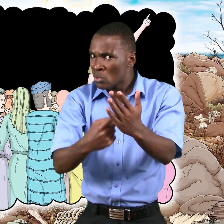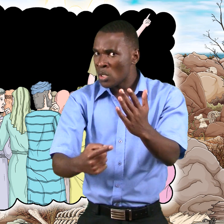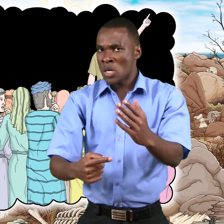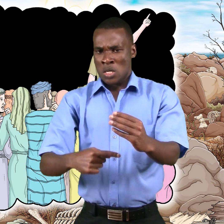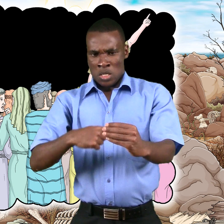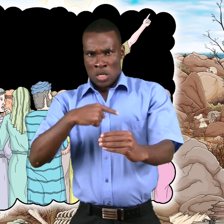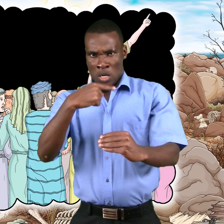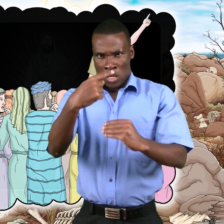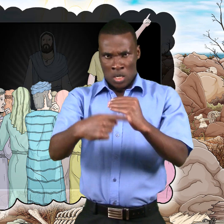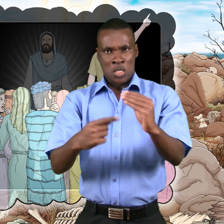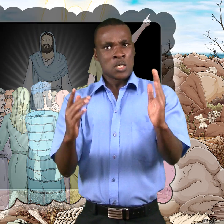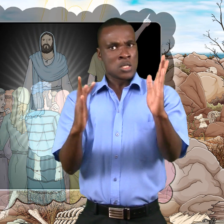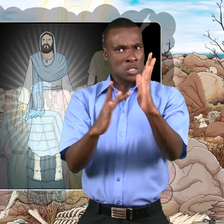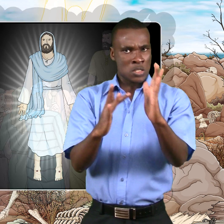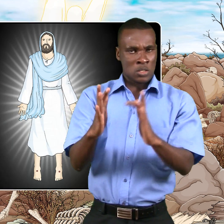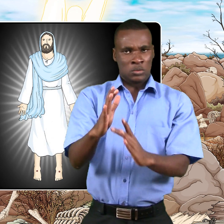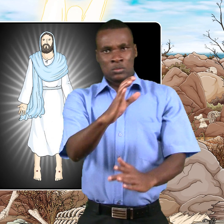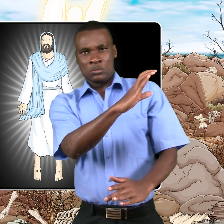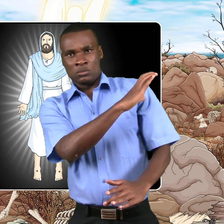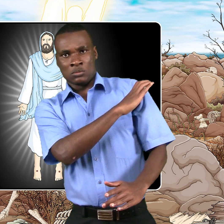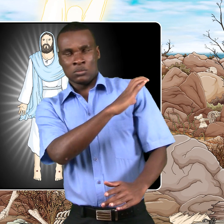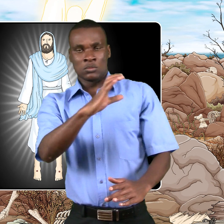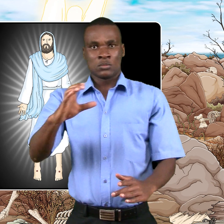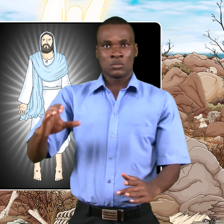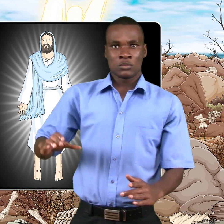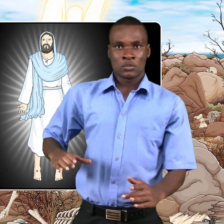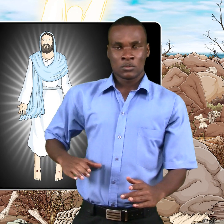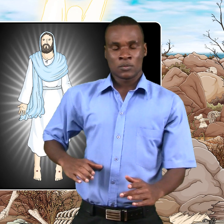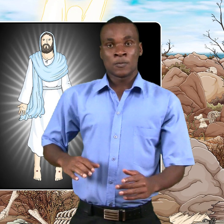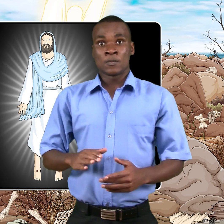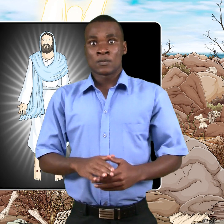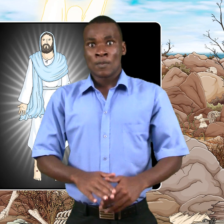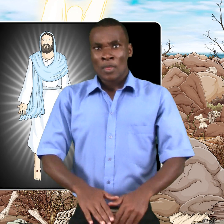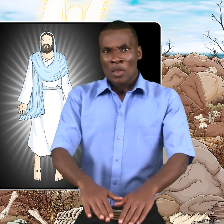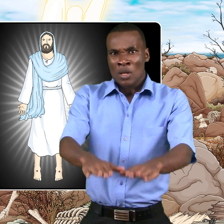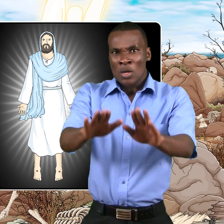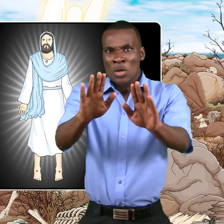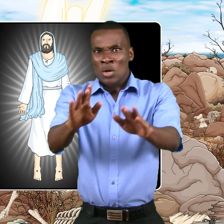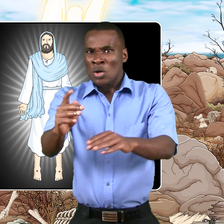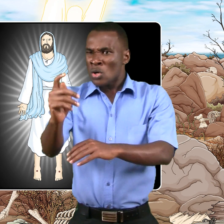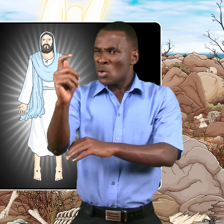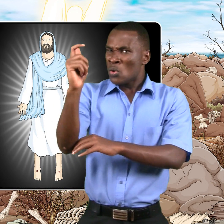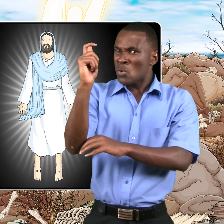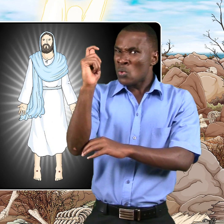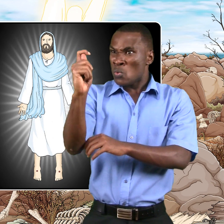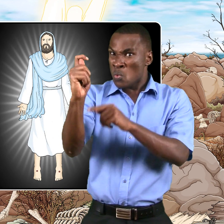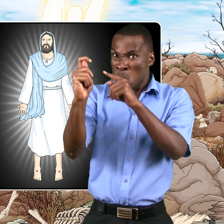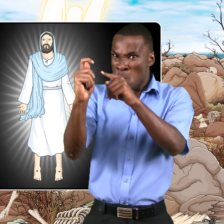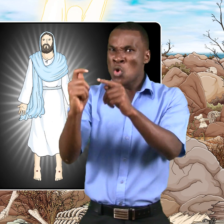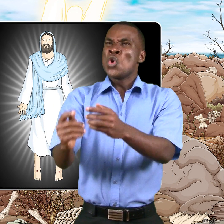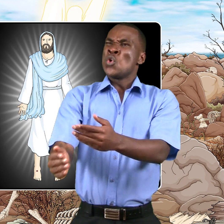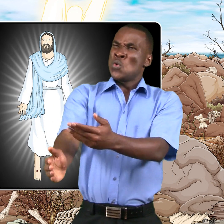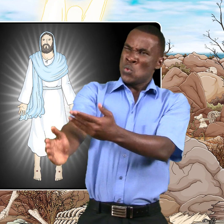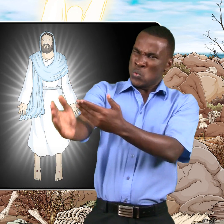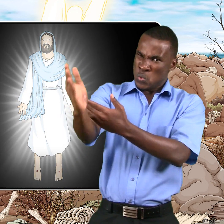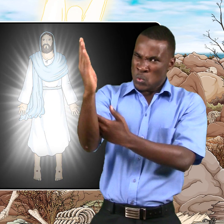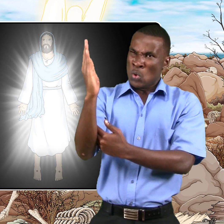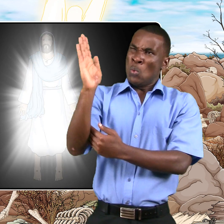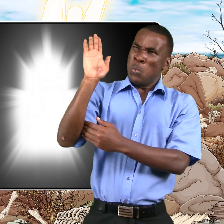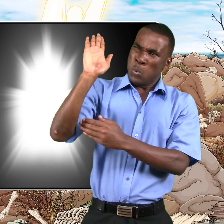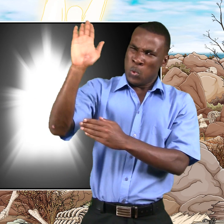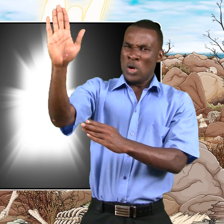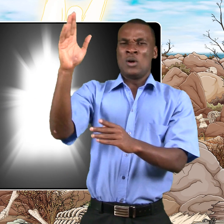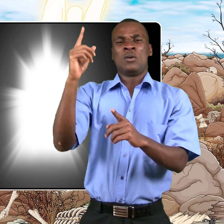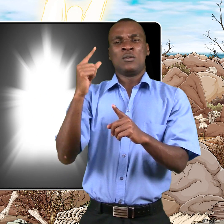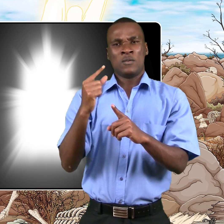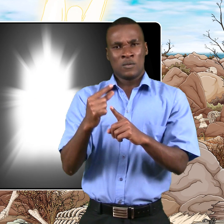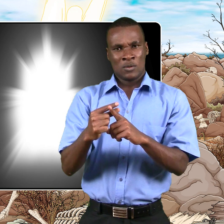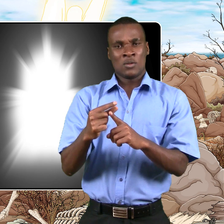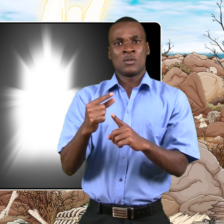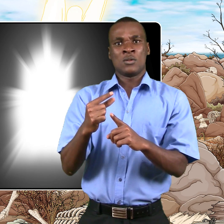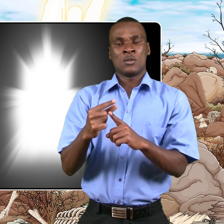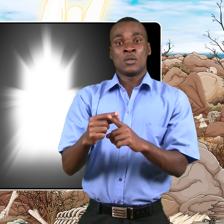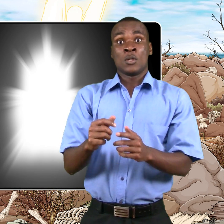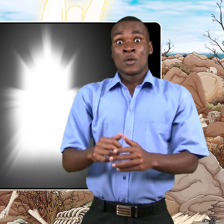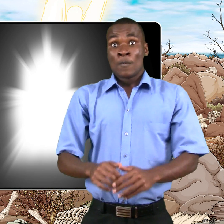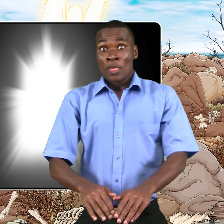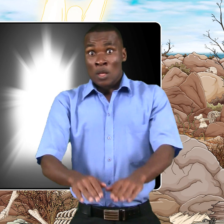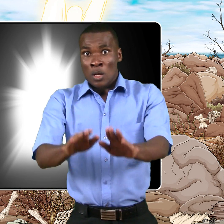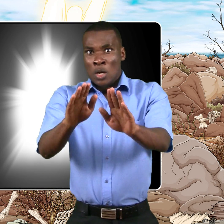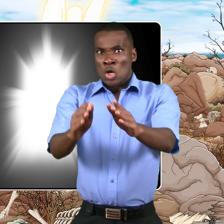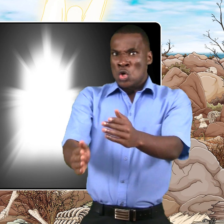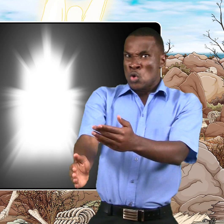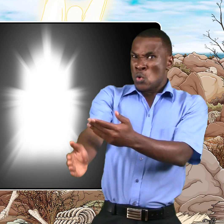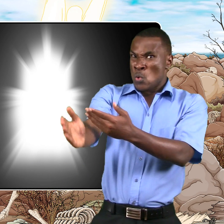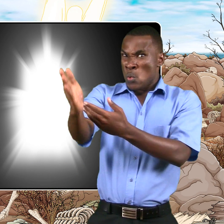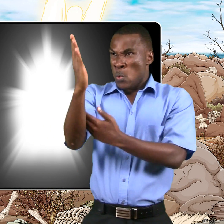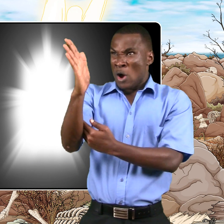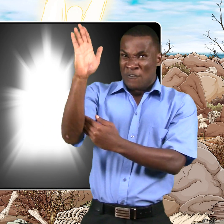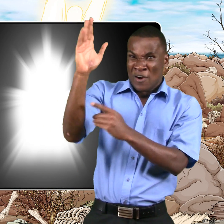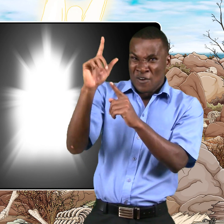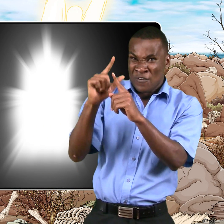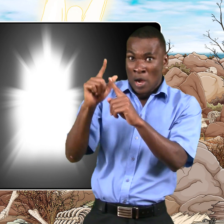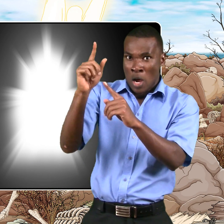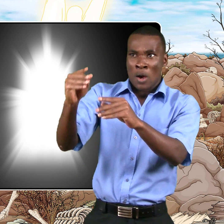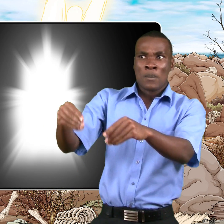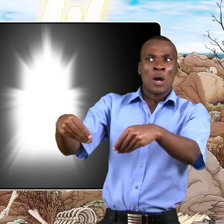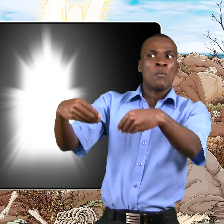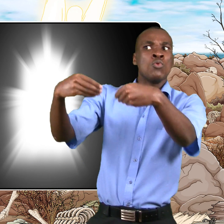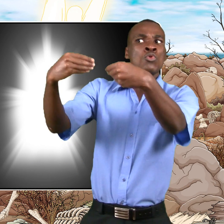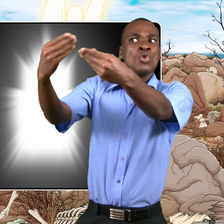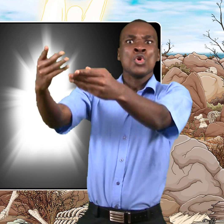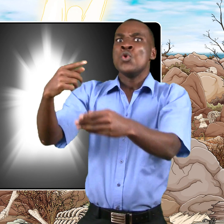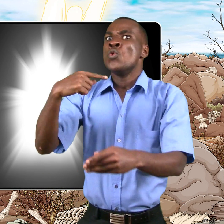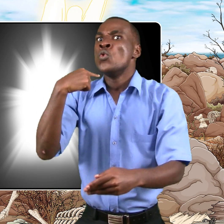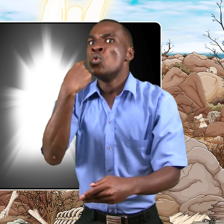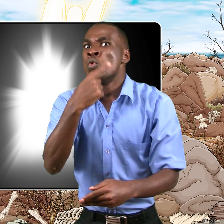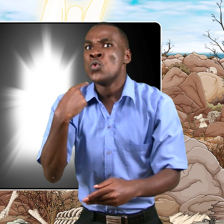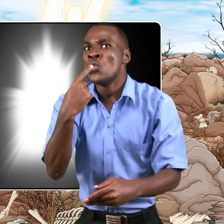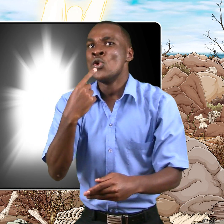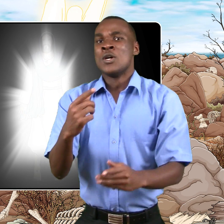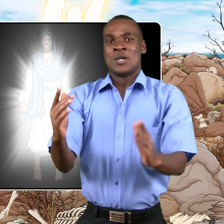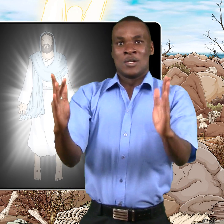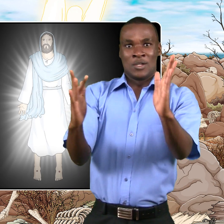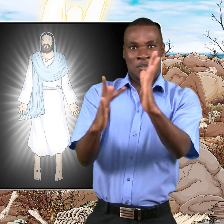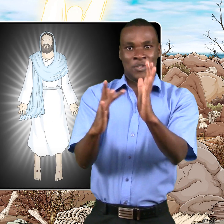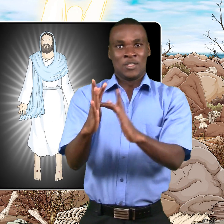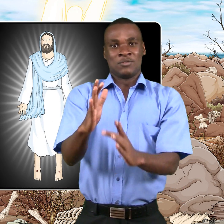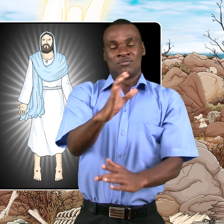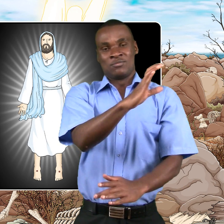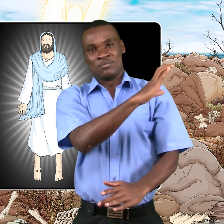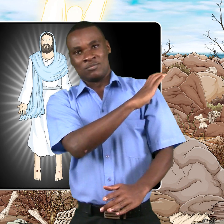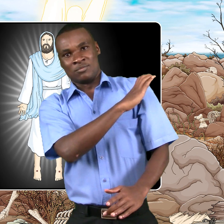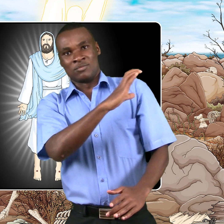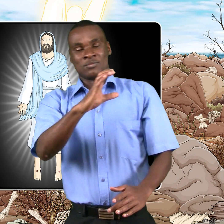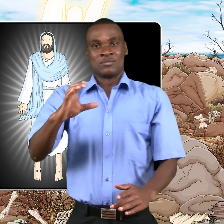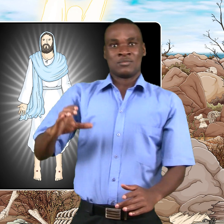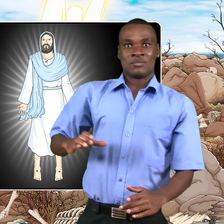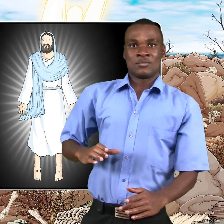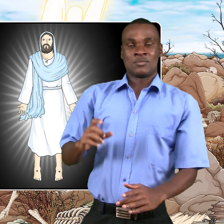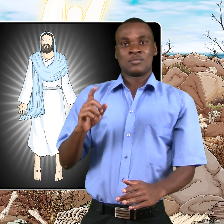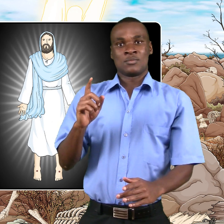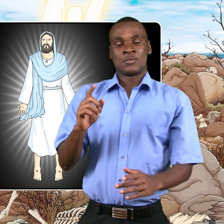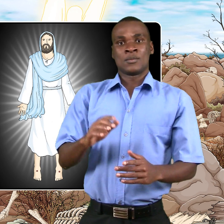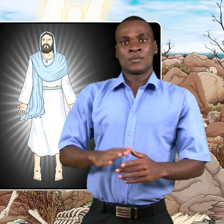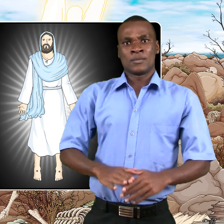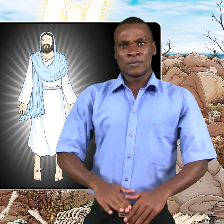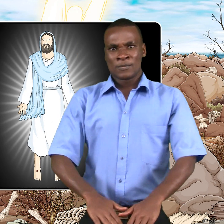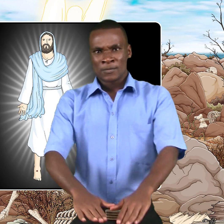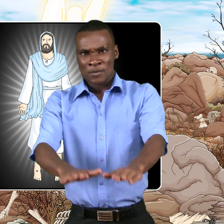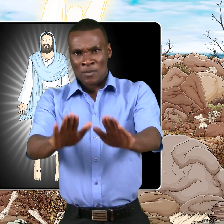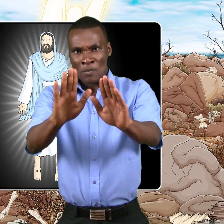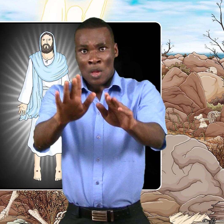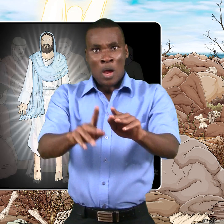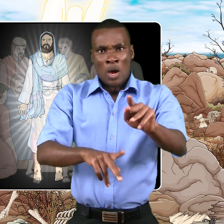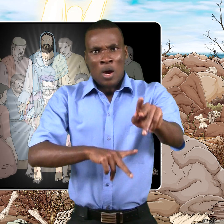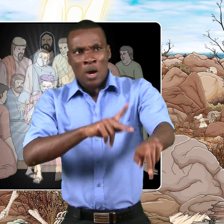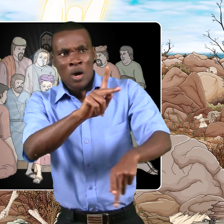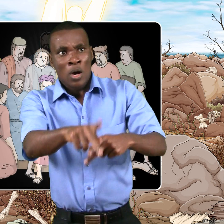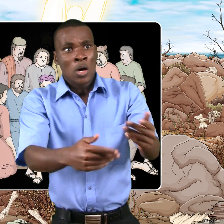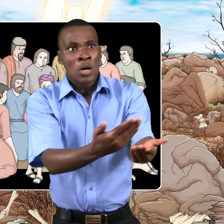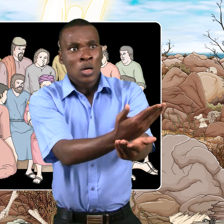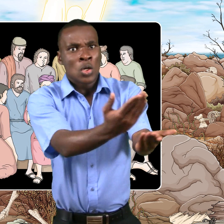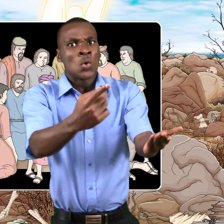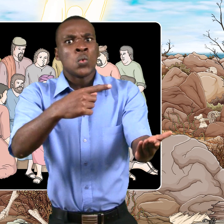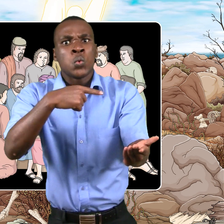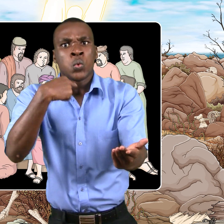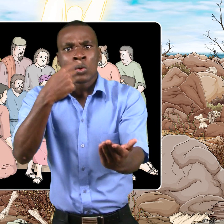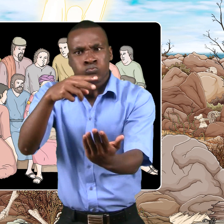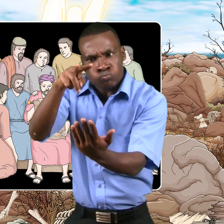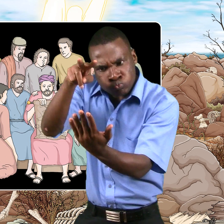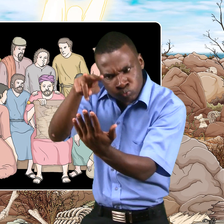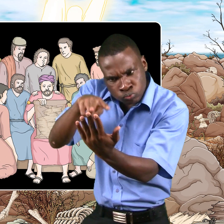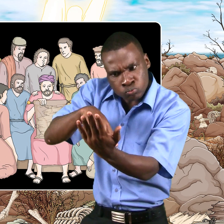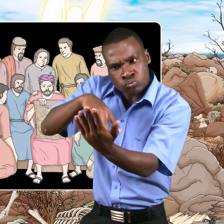This is the word of God and the testimony of Jesus Christ.